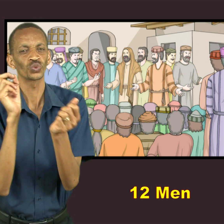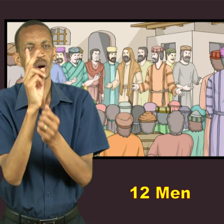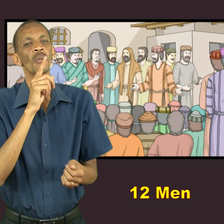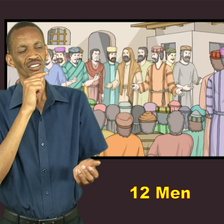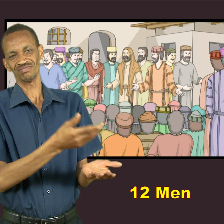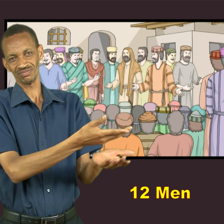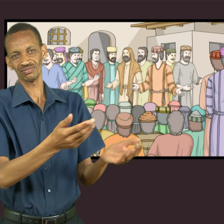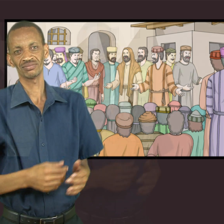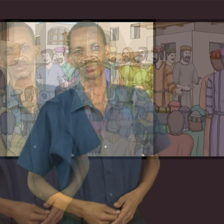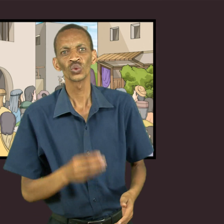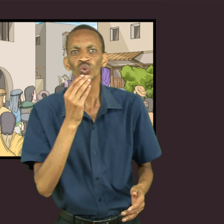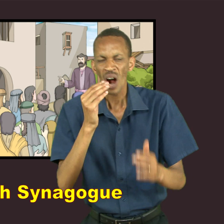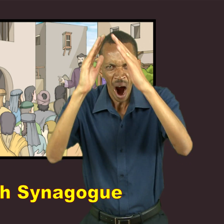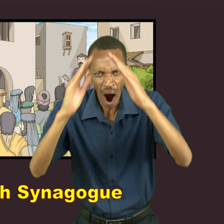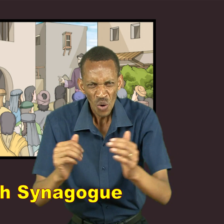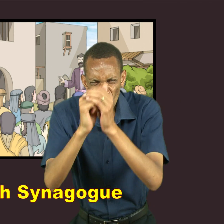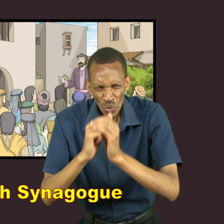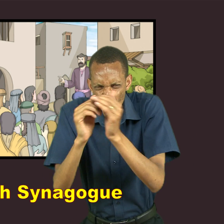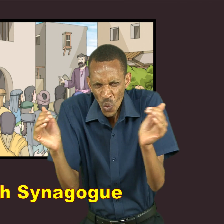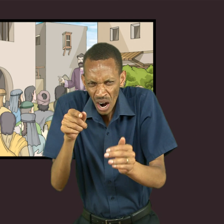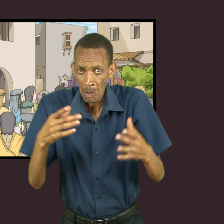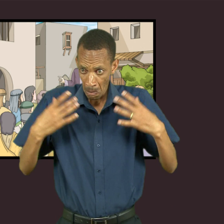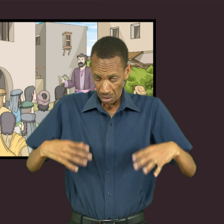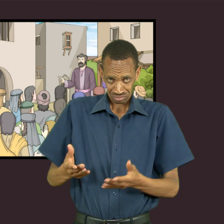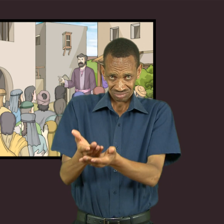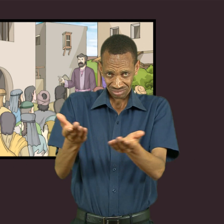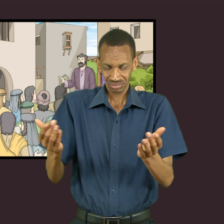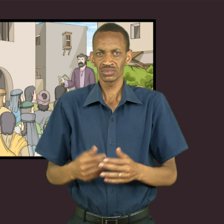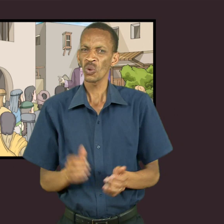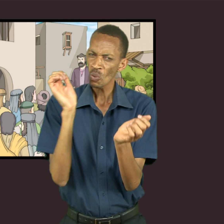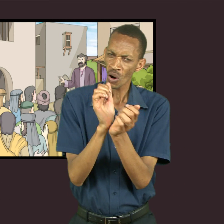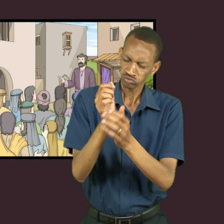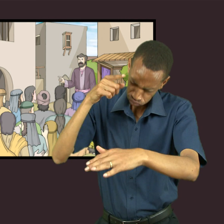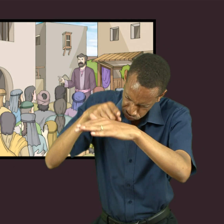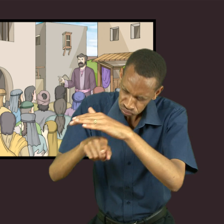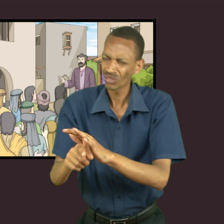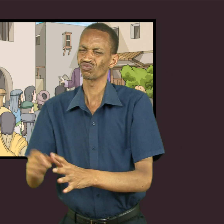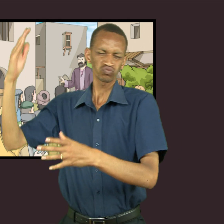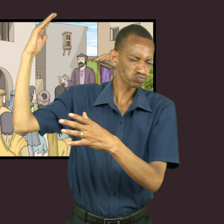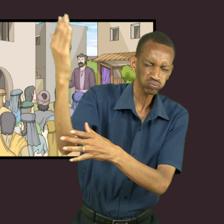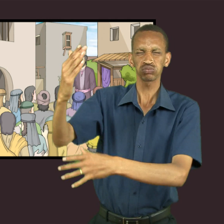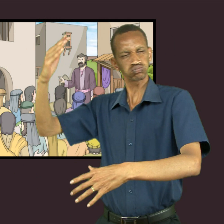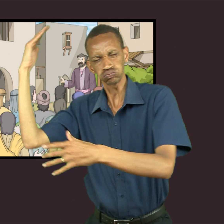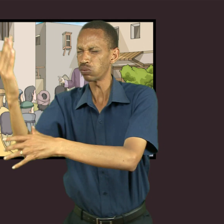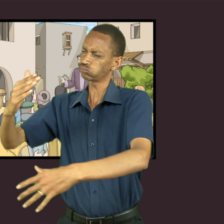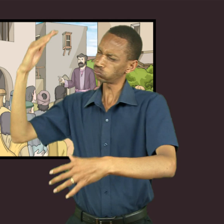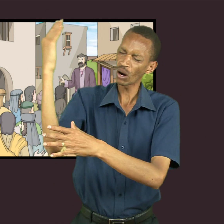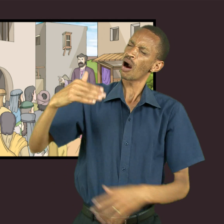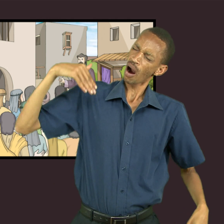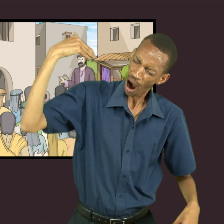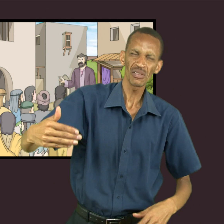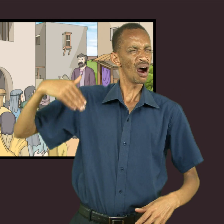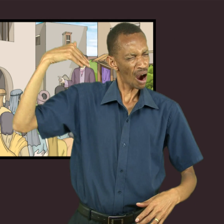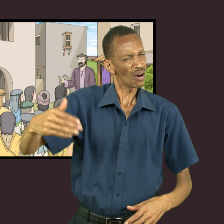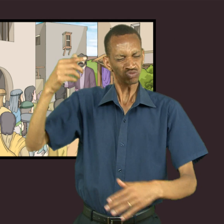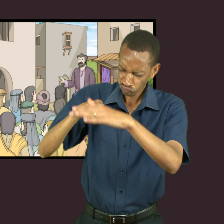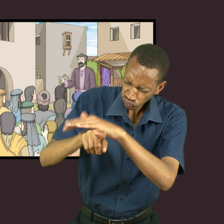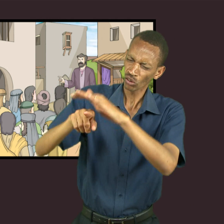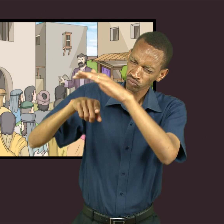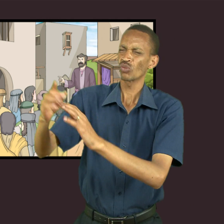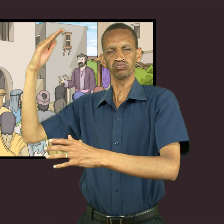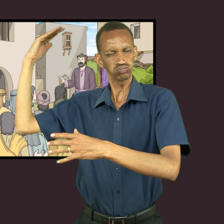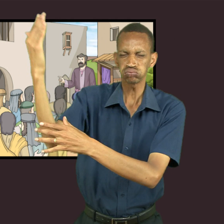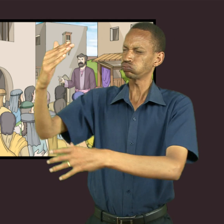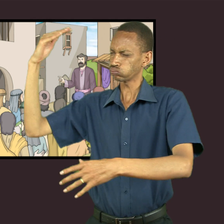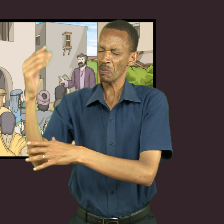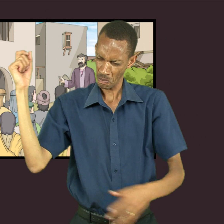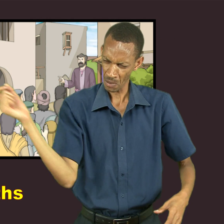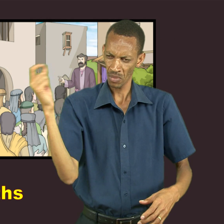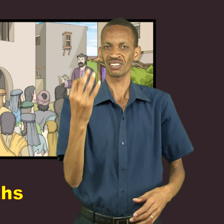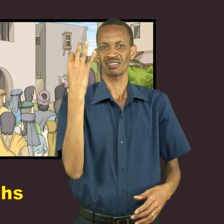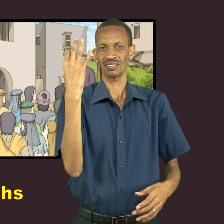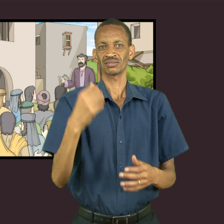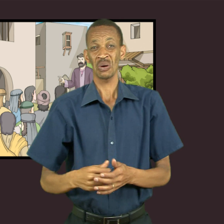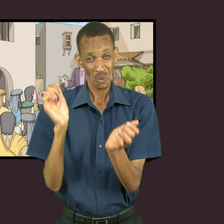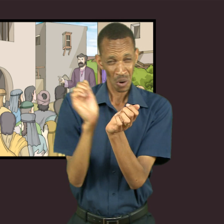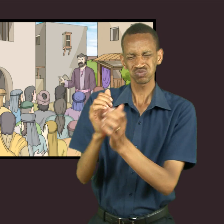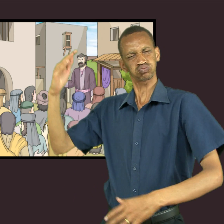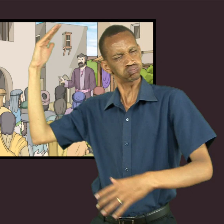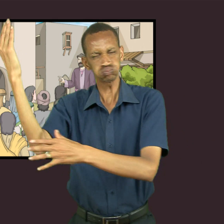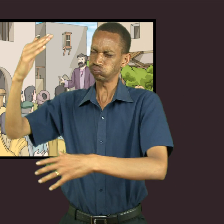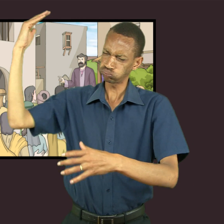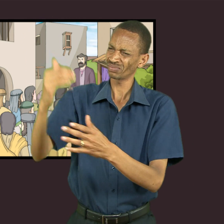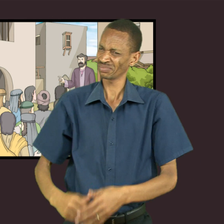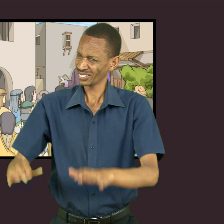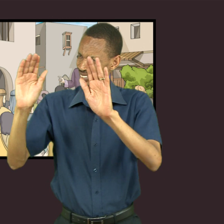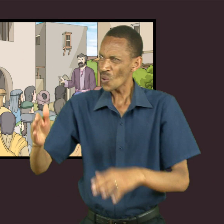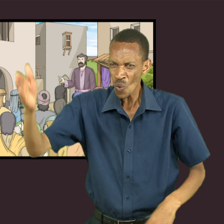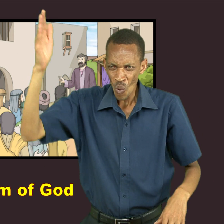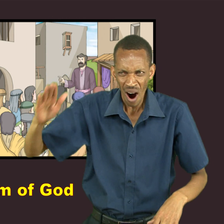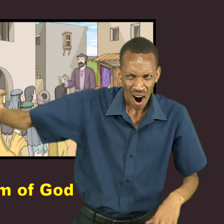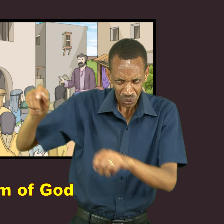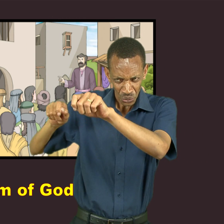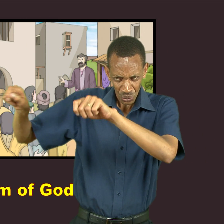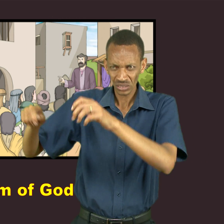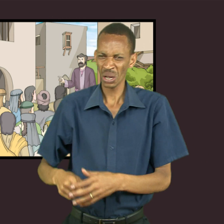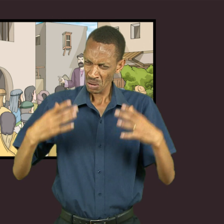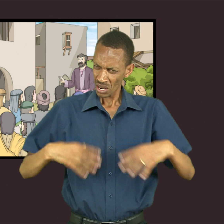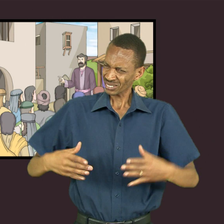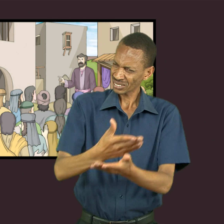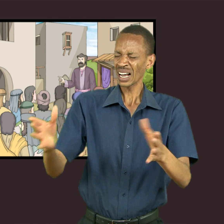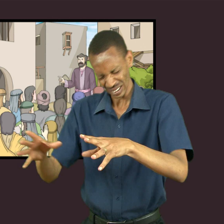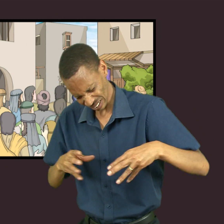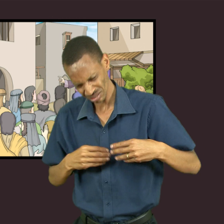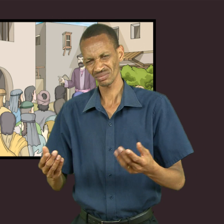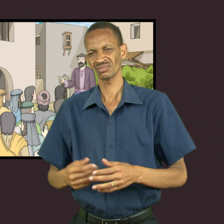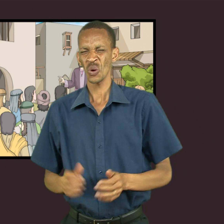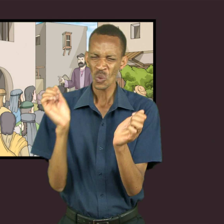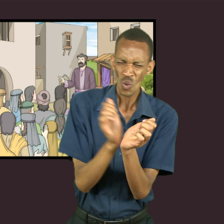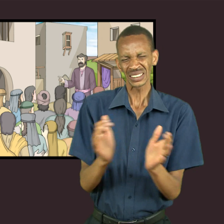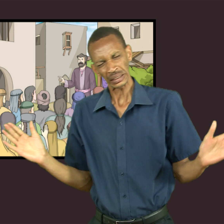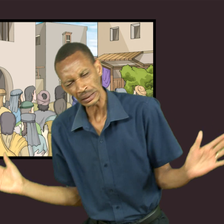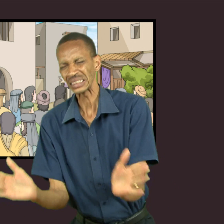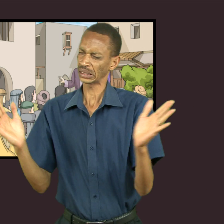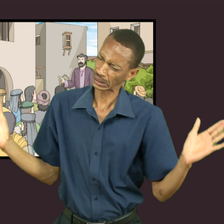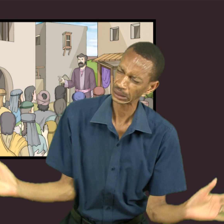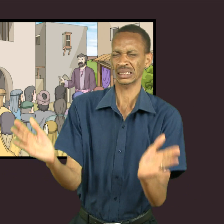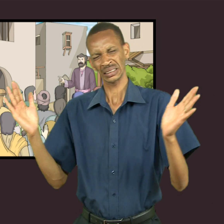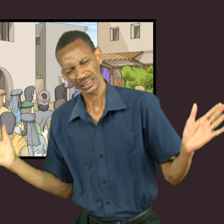Then Paul went into the synagogue and spoke boldly there for three months, arguing persuasively about the kingdom of God.